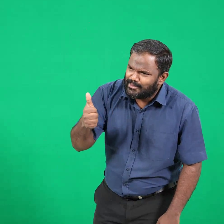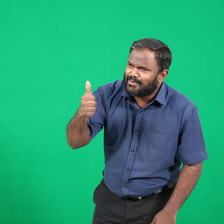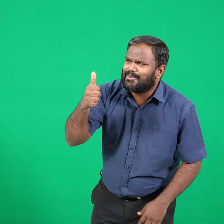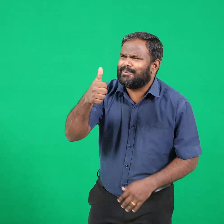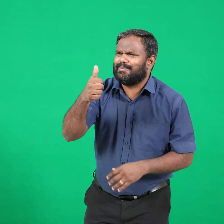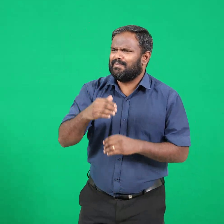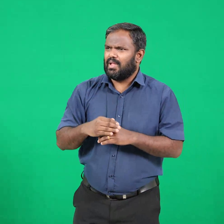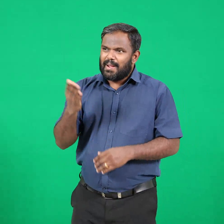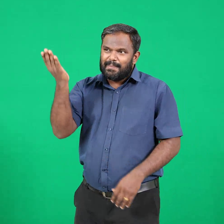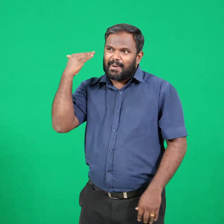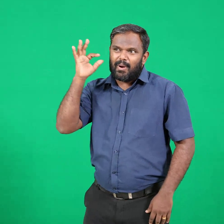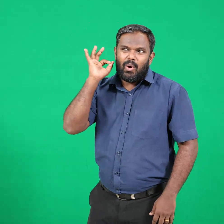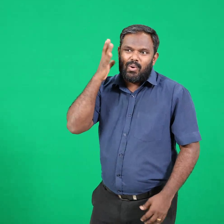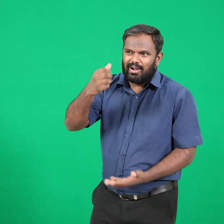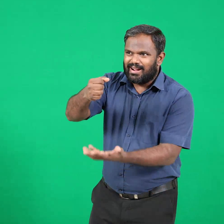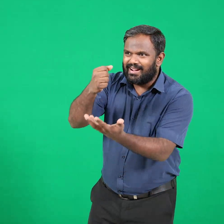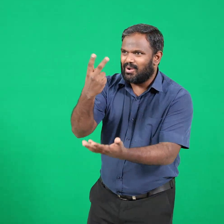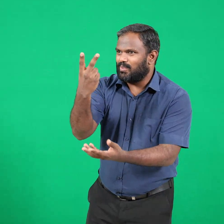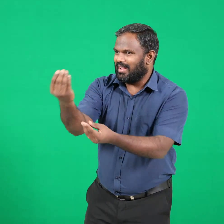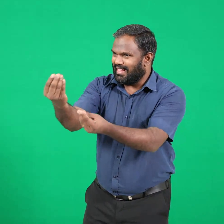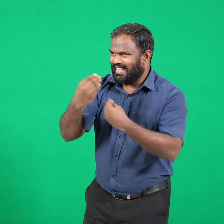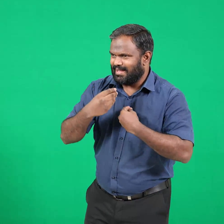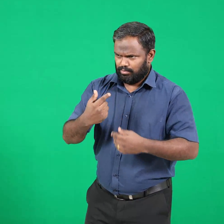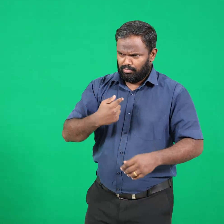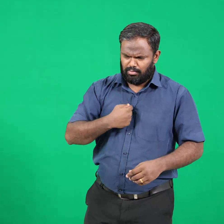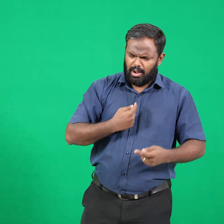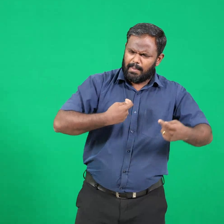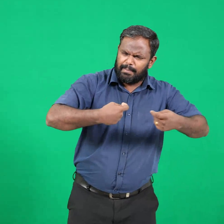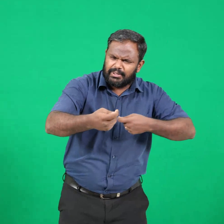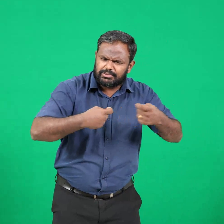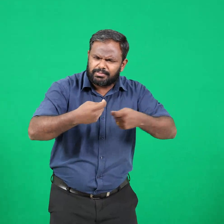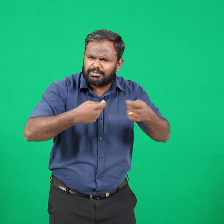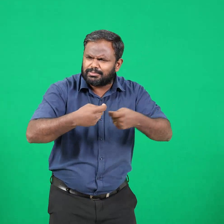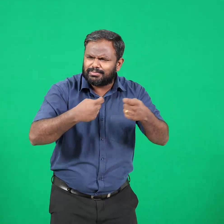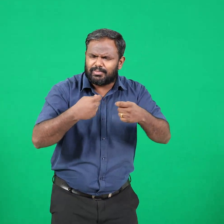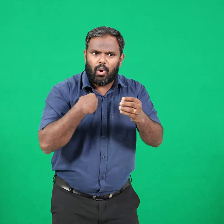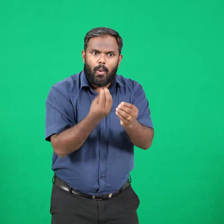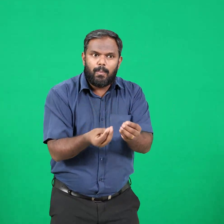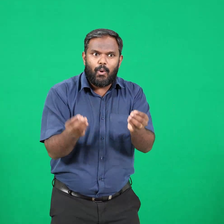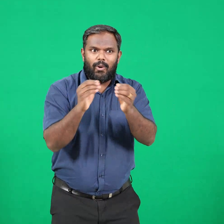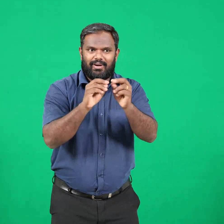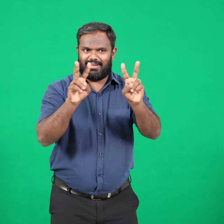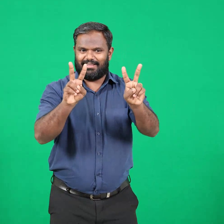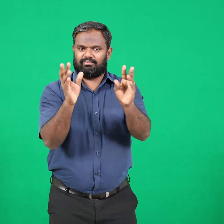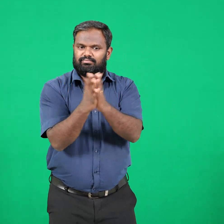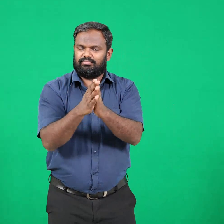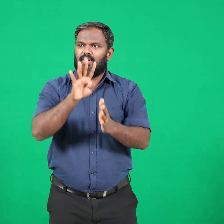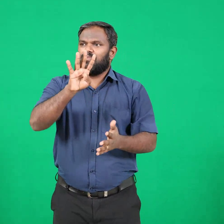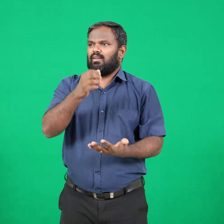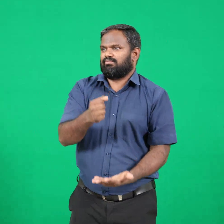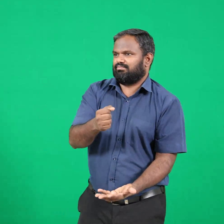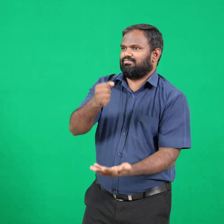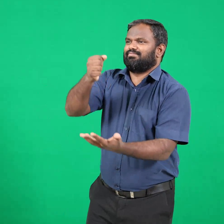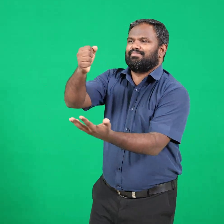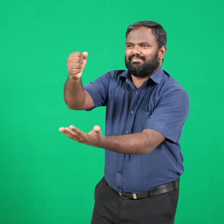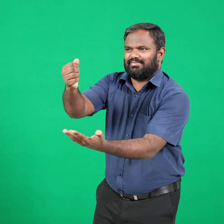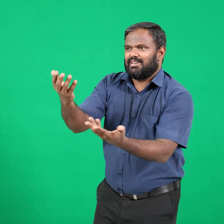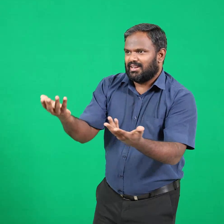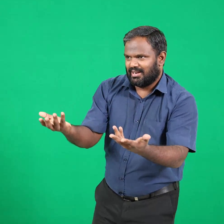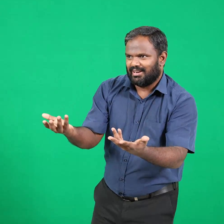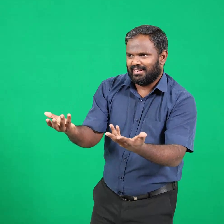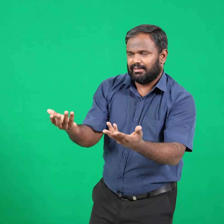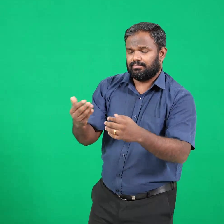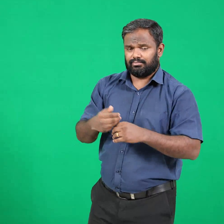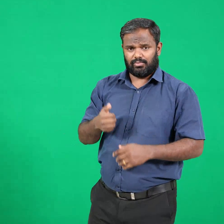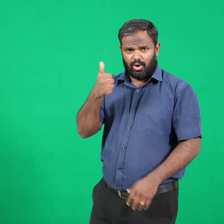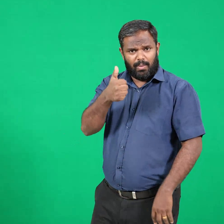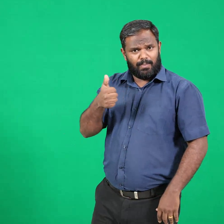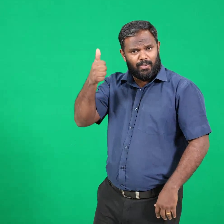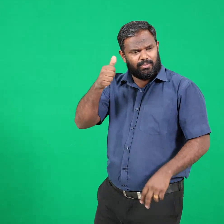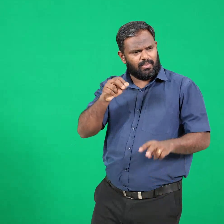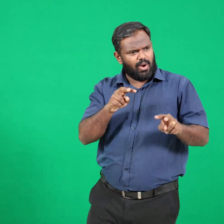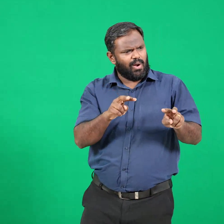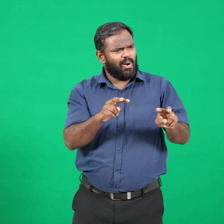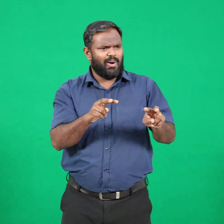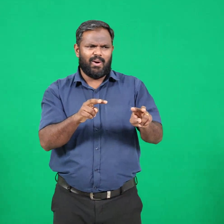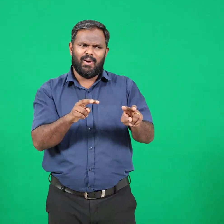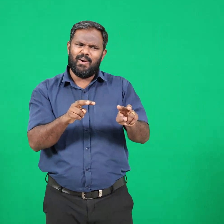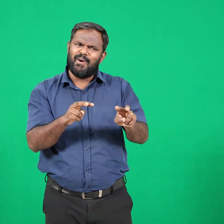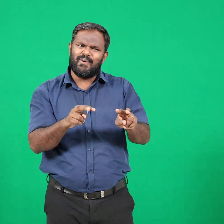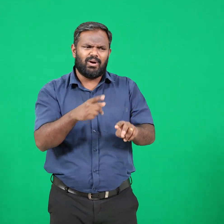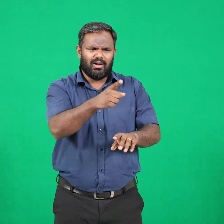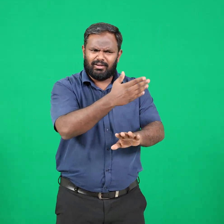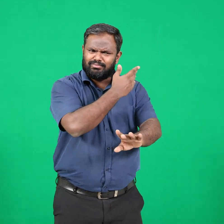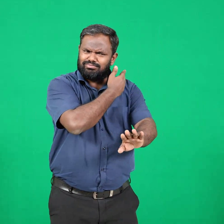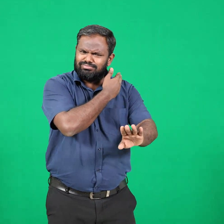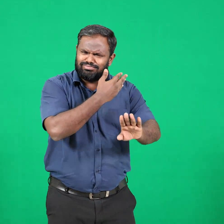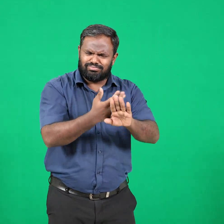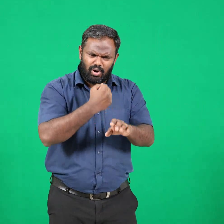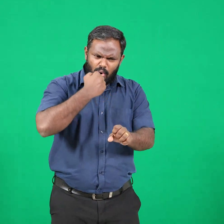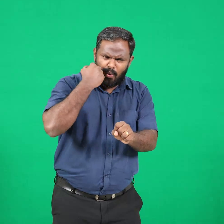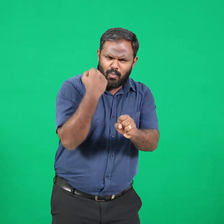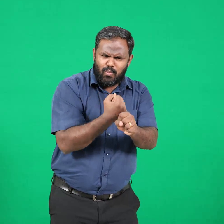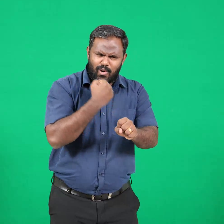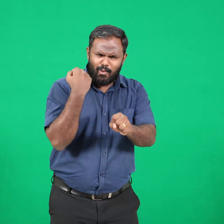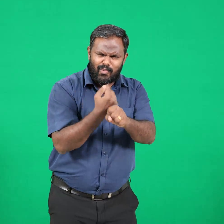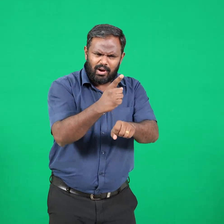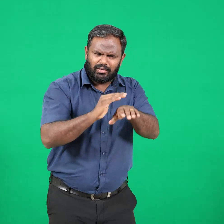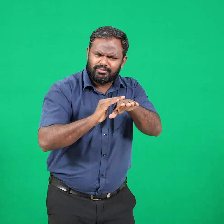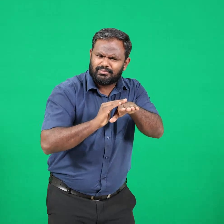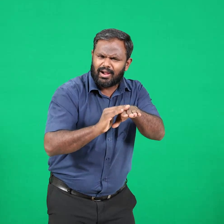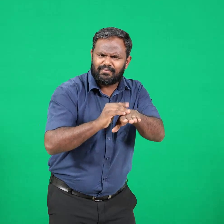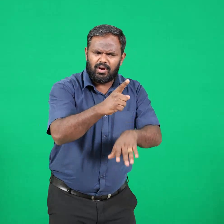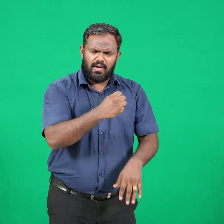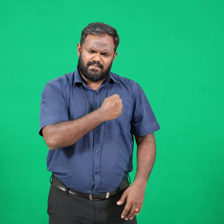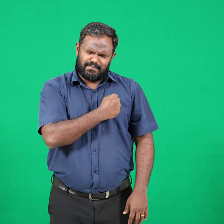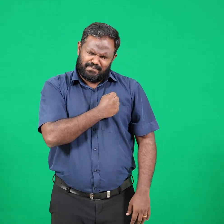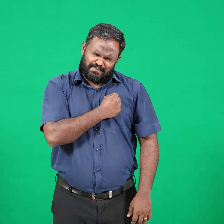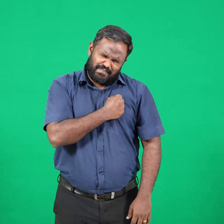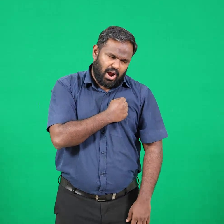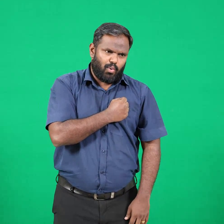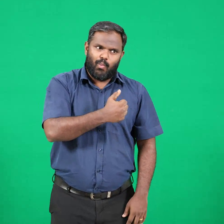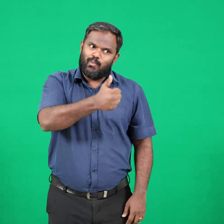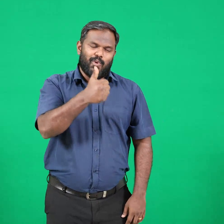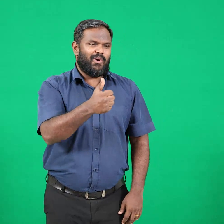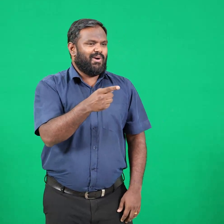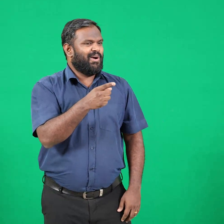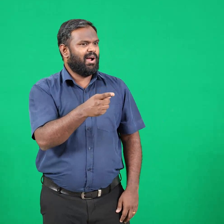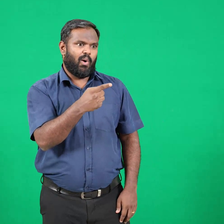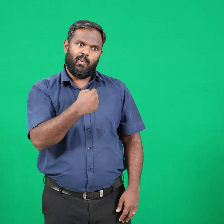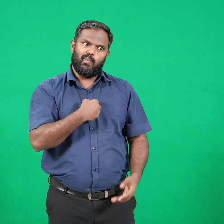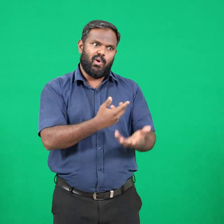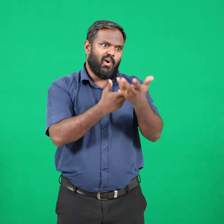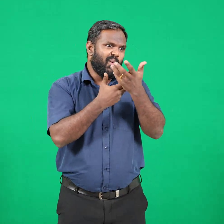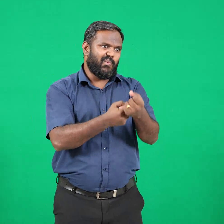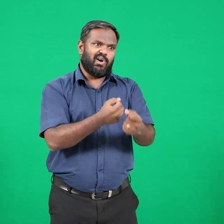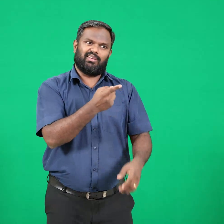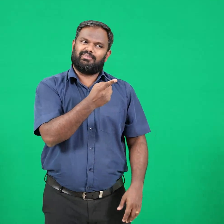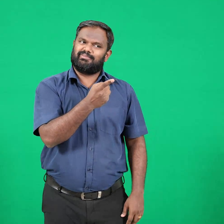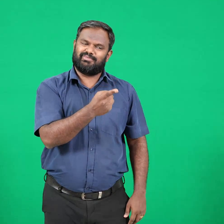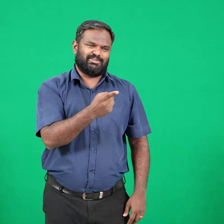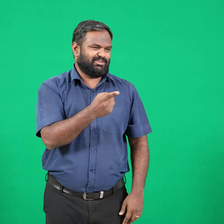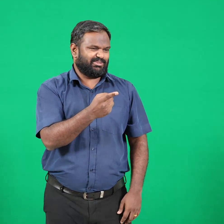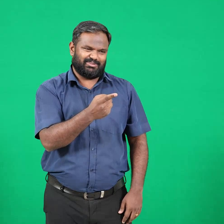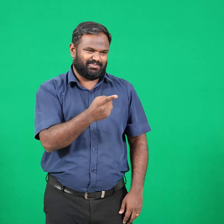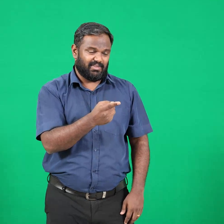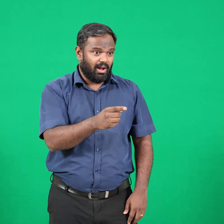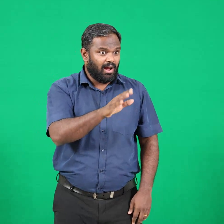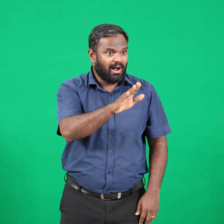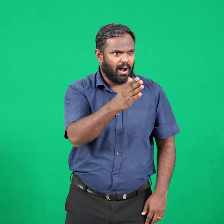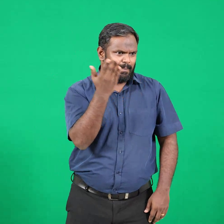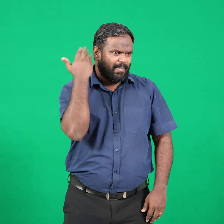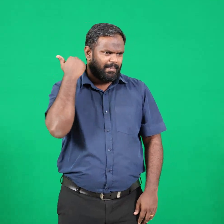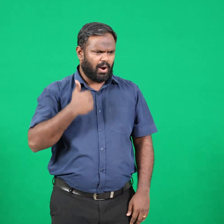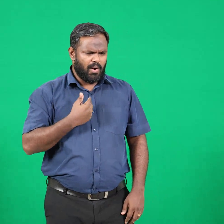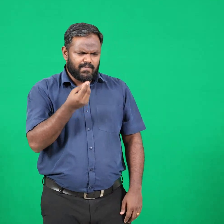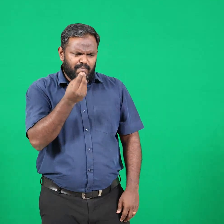See, I have gained two more.' His master replied, ' Well done, good and faithful servant!